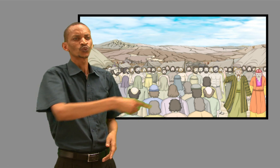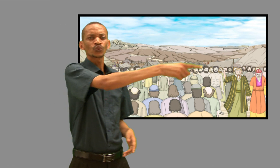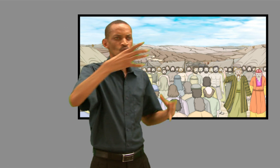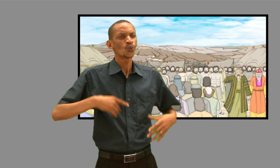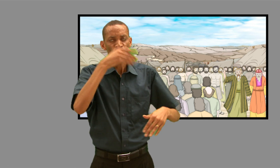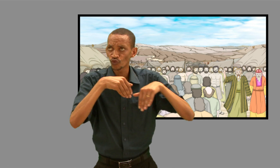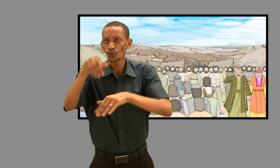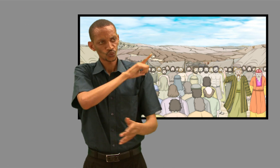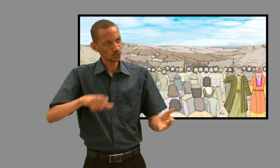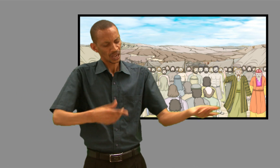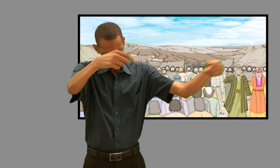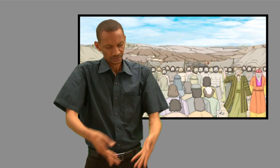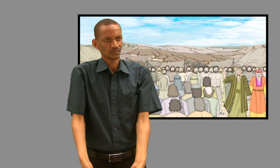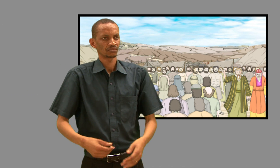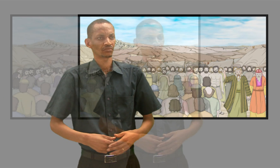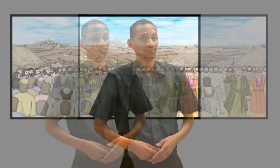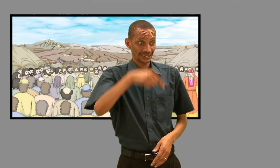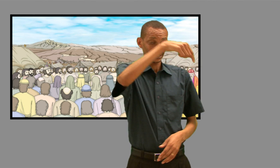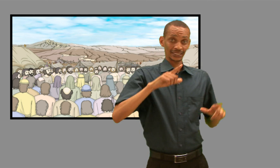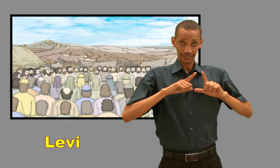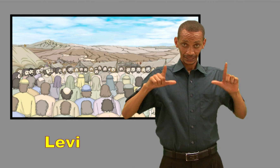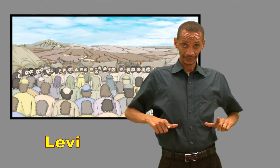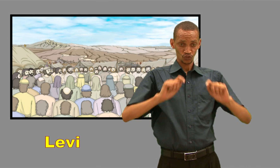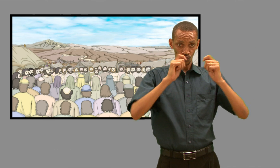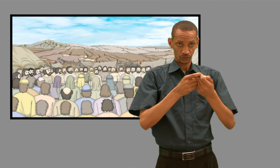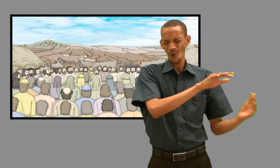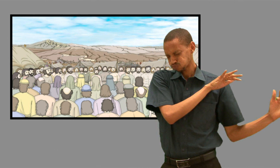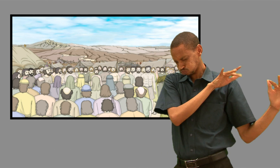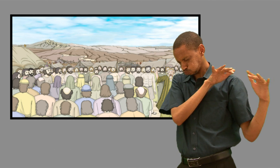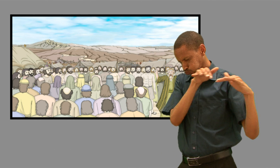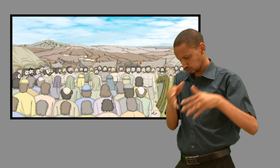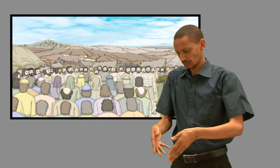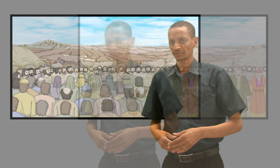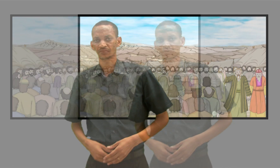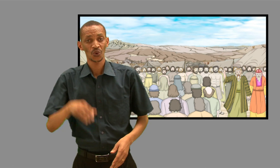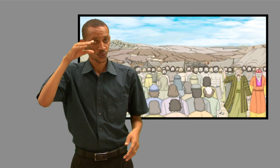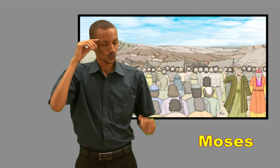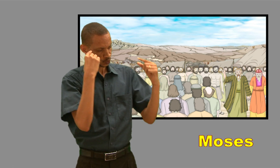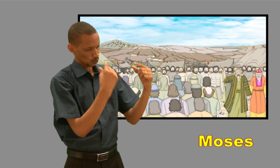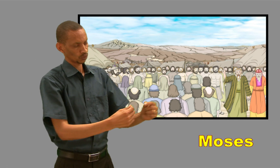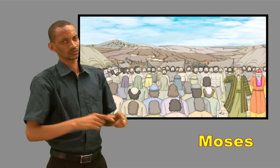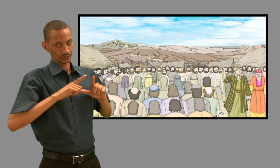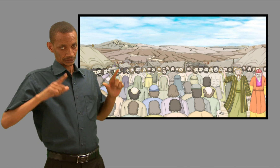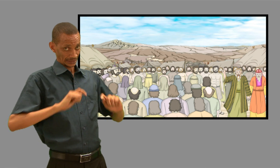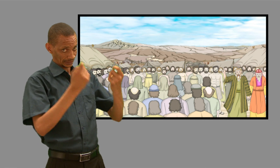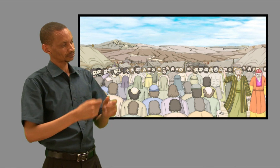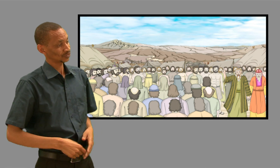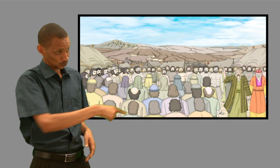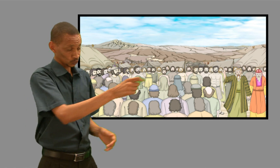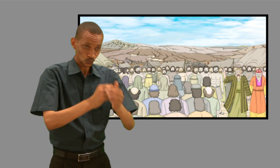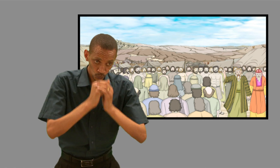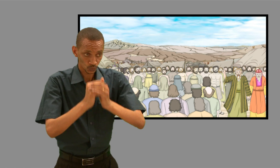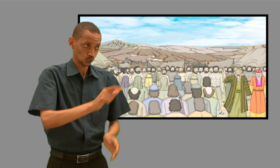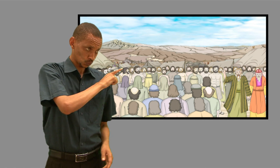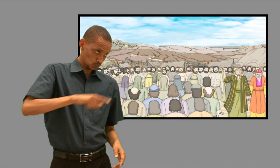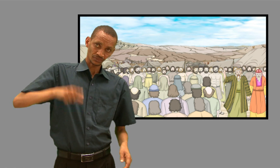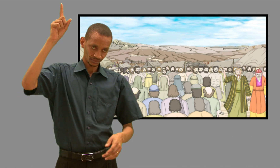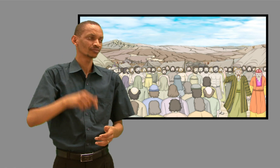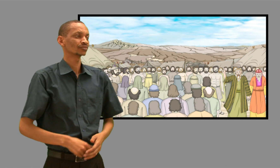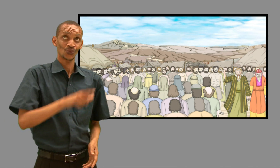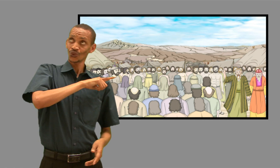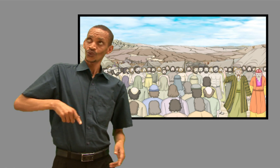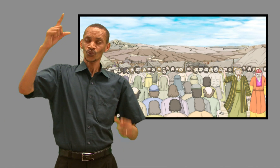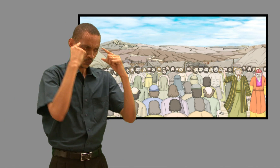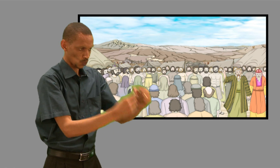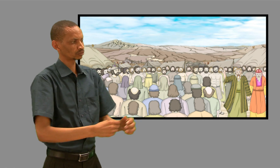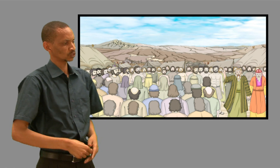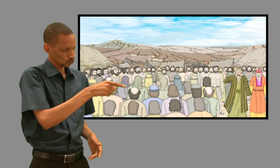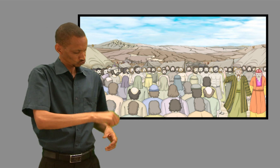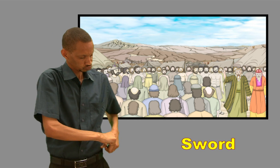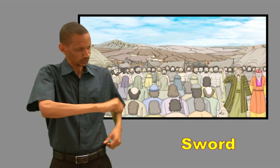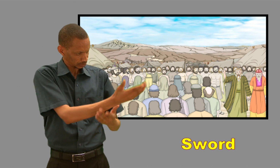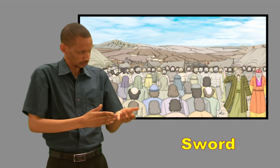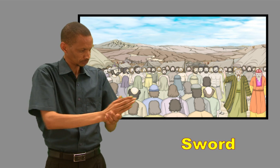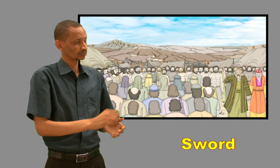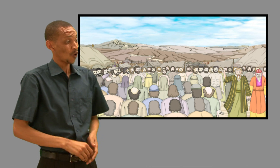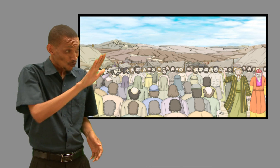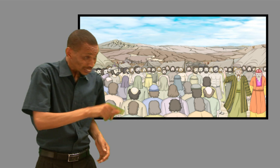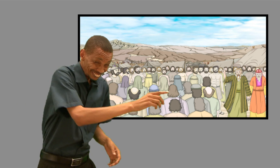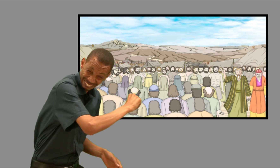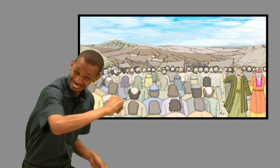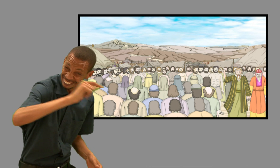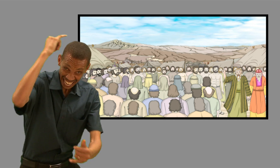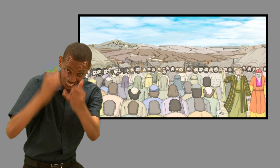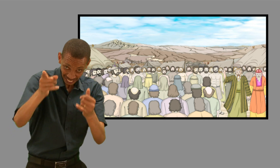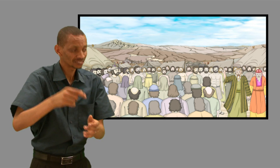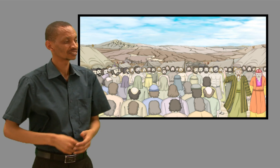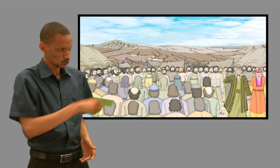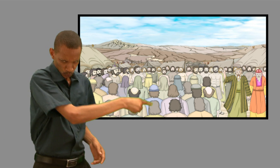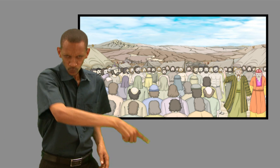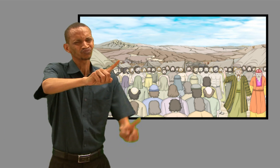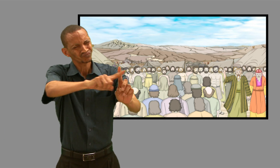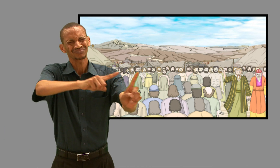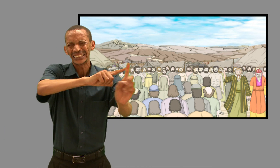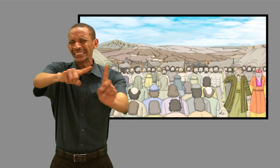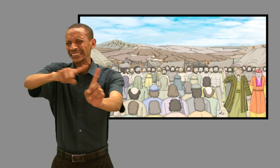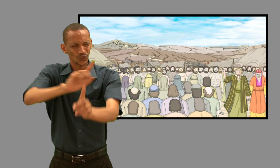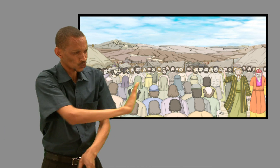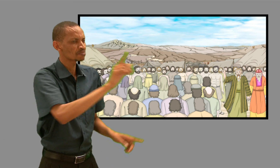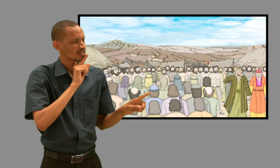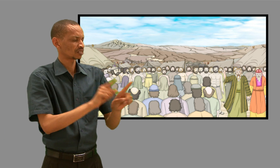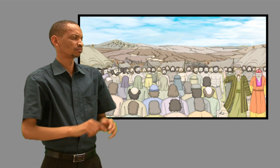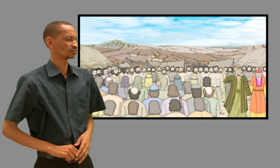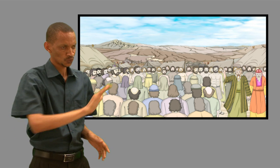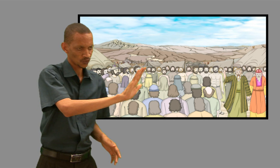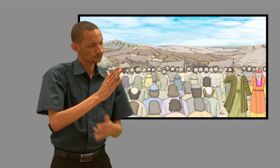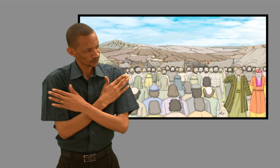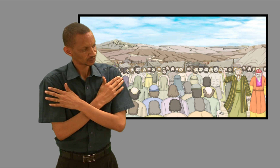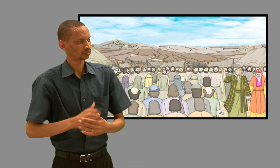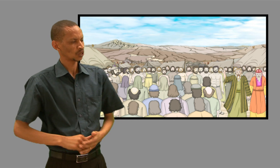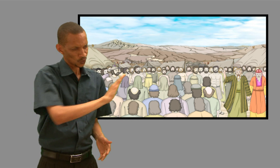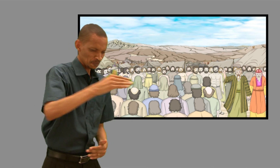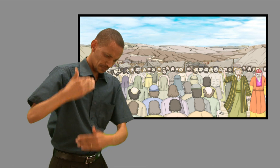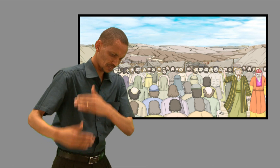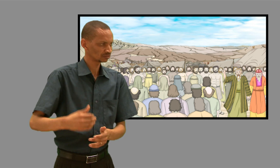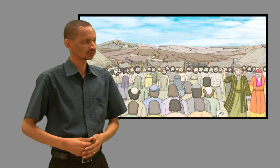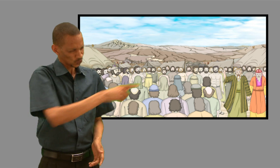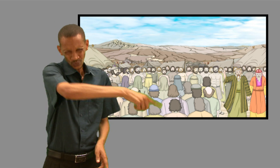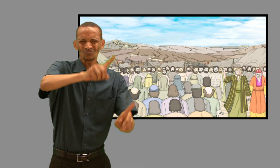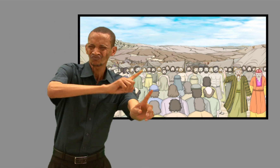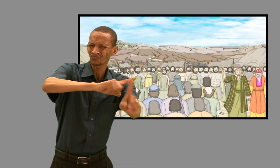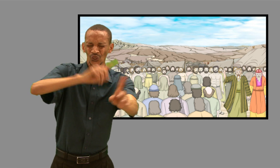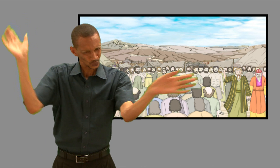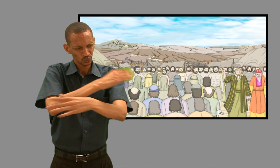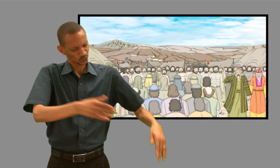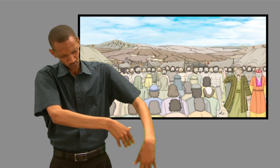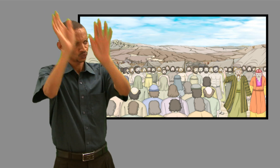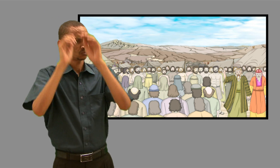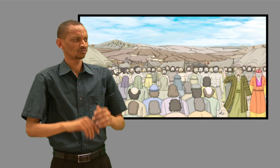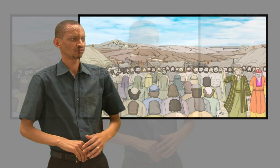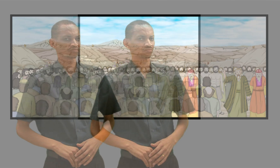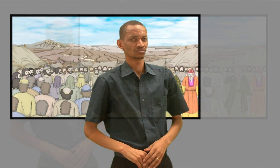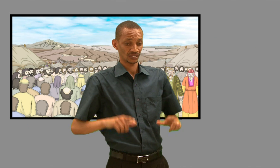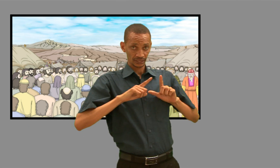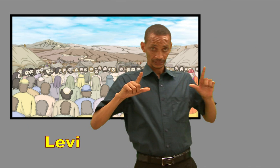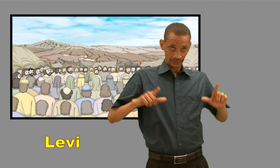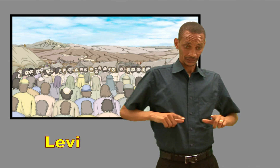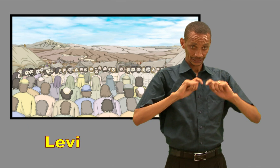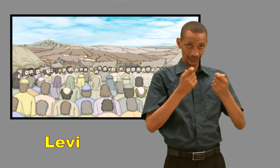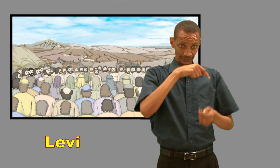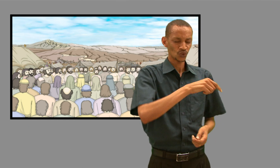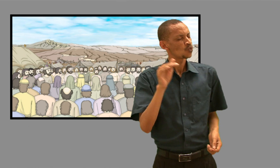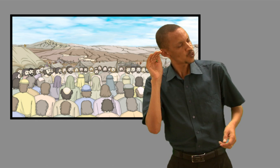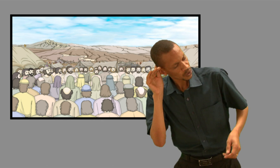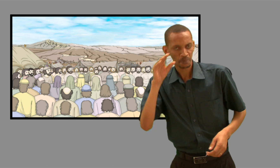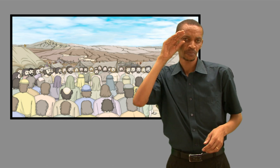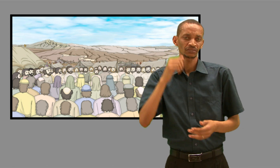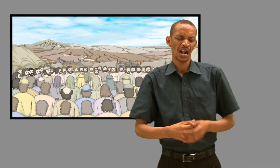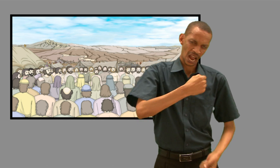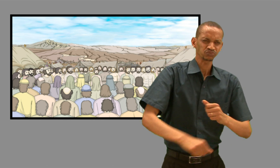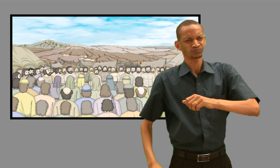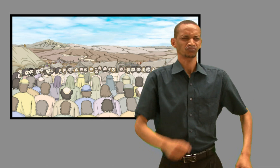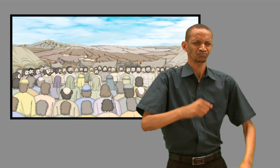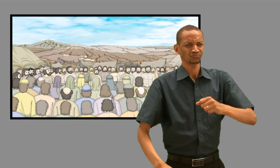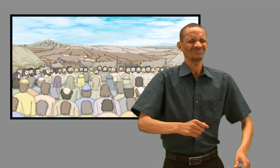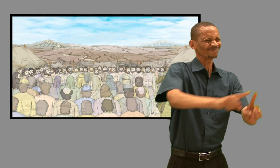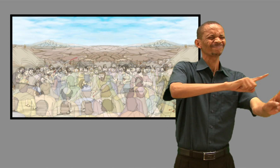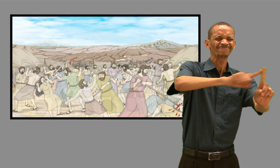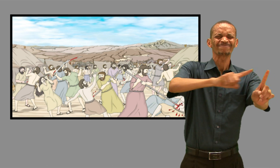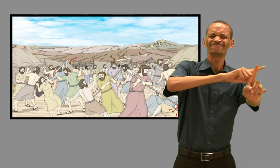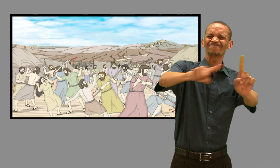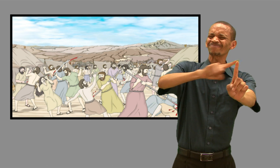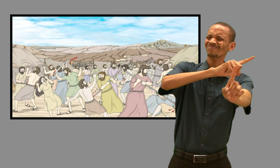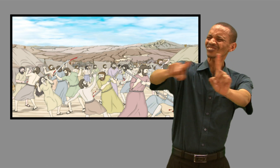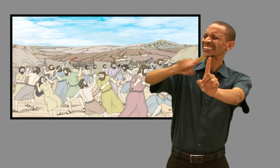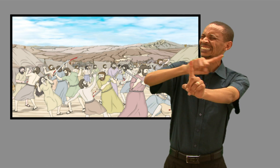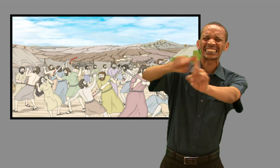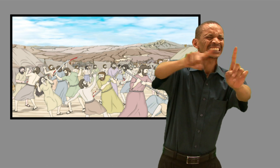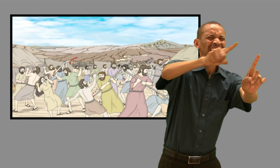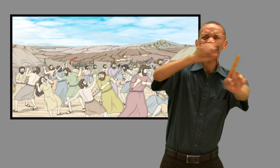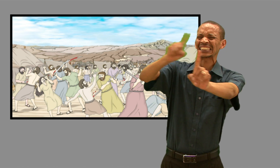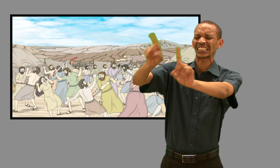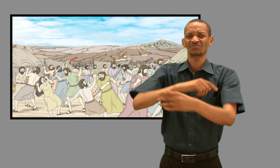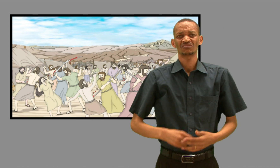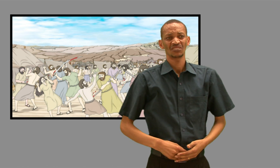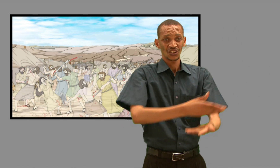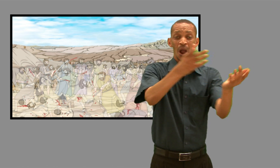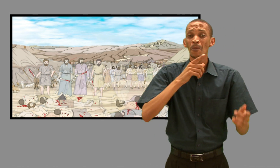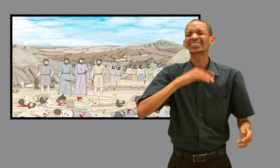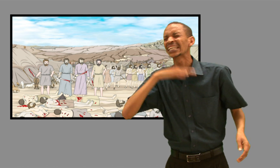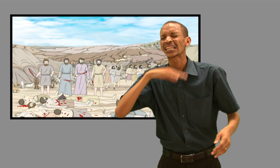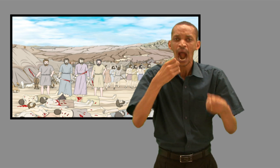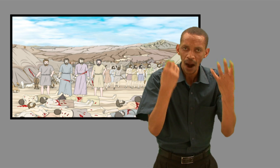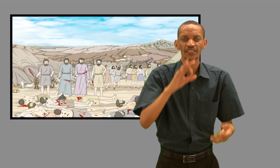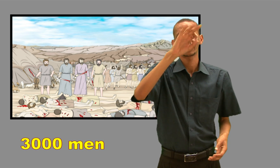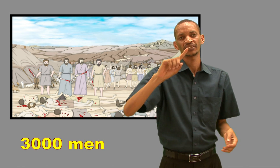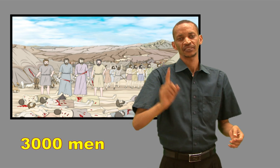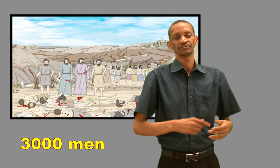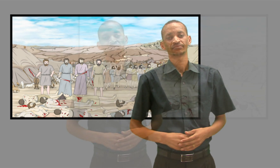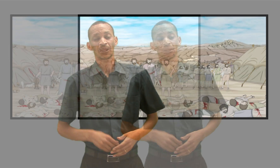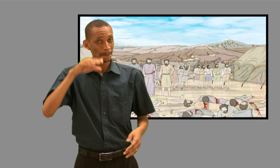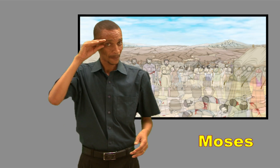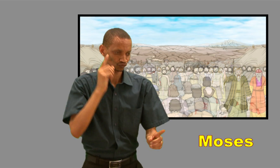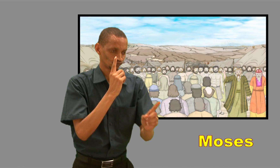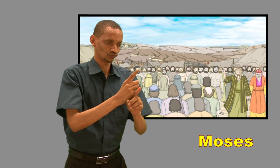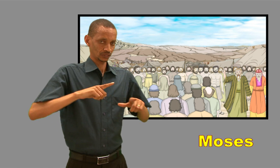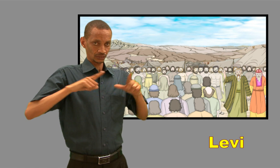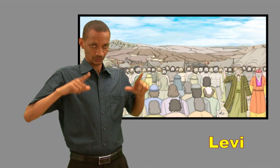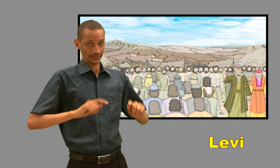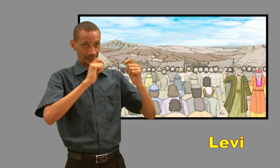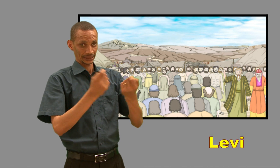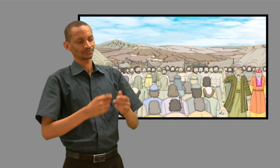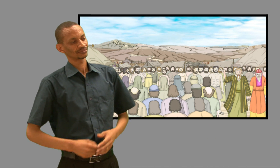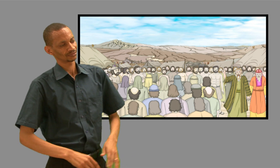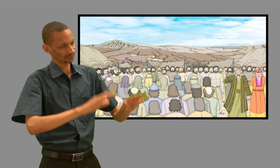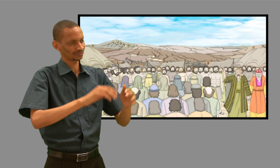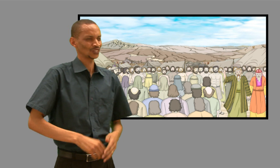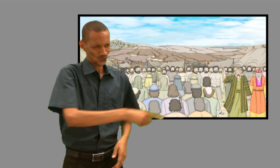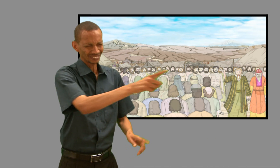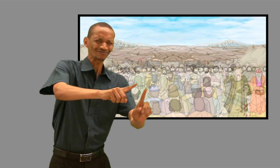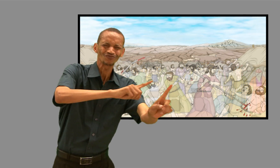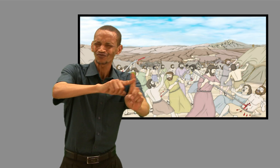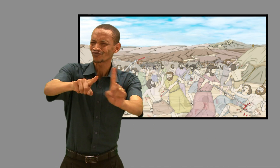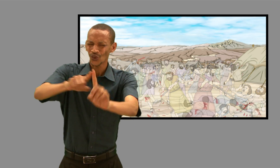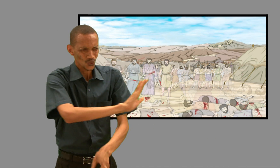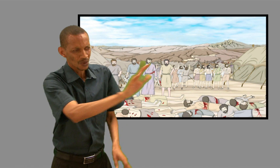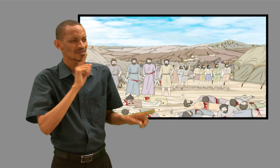And all the Levites gathered around him. He told them, “This is what the LORD, the God of Israel, says: ‘Each of you men is to fasten his sword to his side, go back and forth through the camp from gate to gate, and slay his brother, his friend, and his neighbor.’” The Levites did as Moses commanded, and that day about three thousand of the people fell dead.